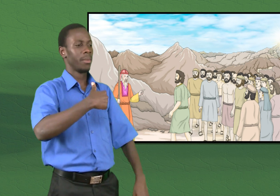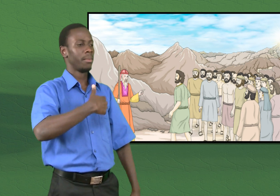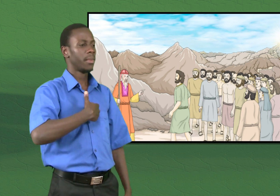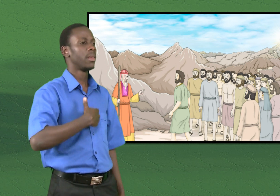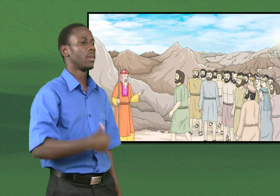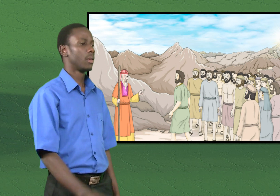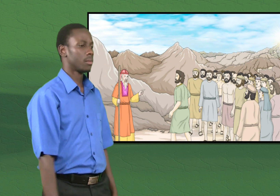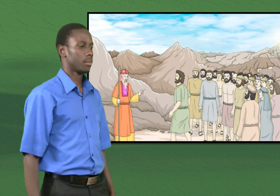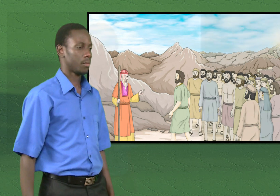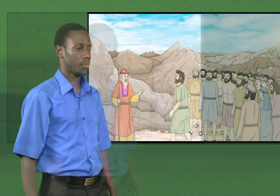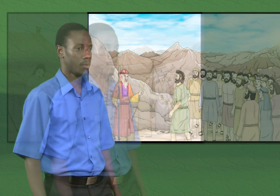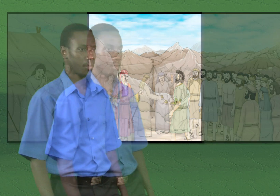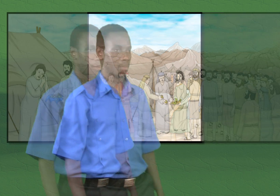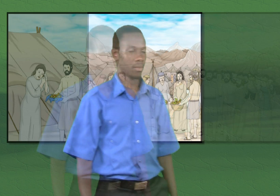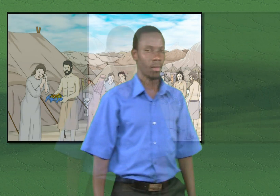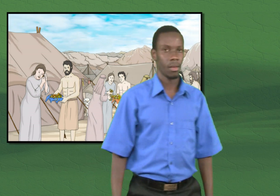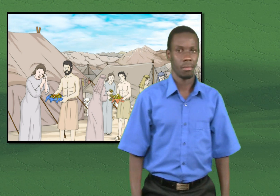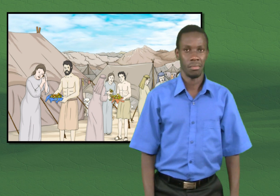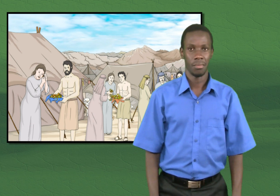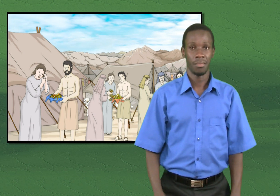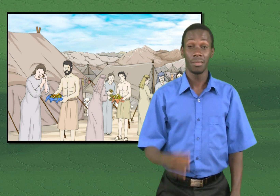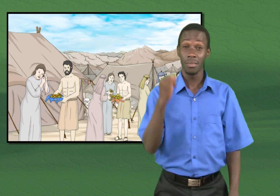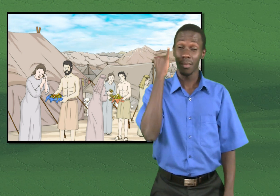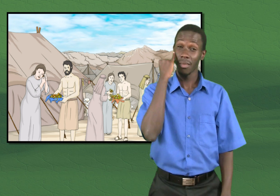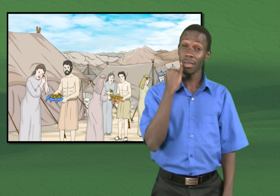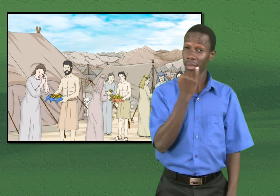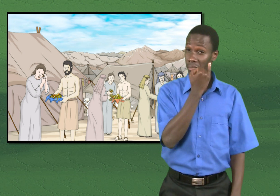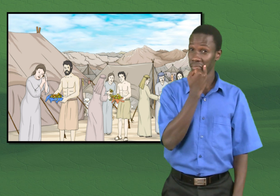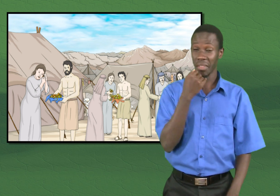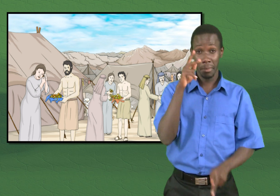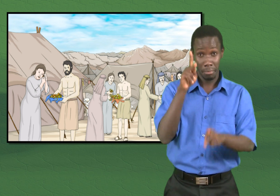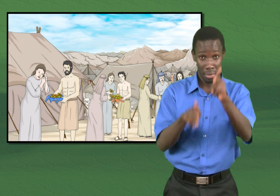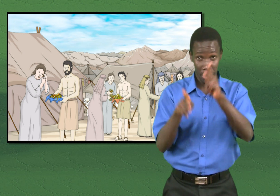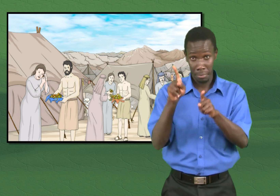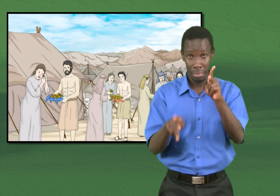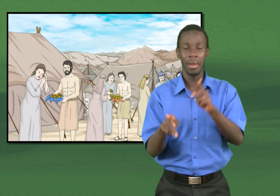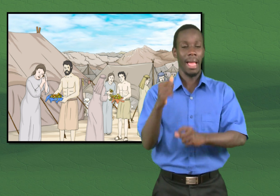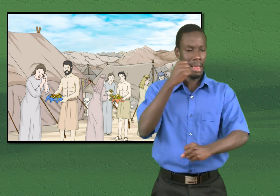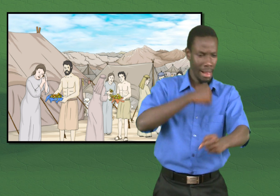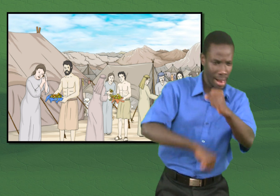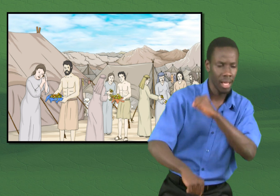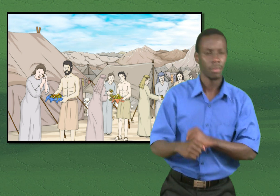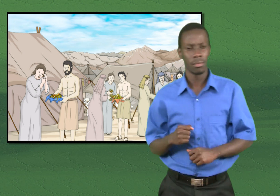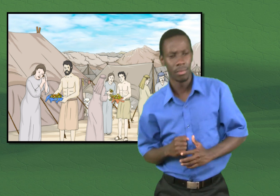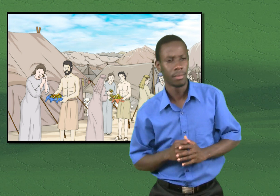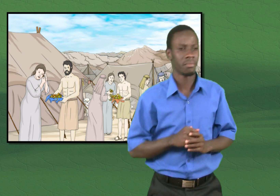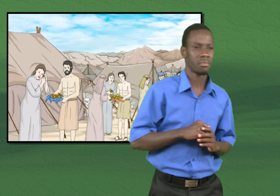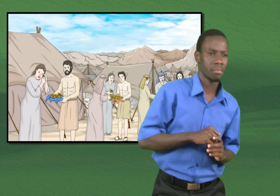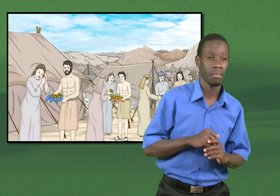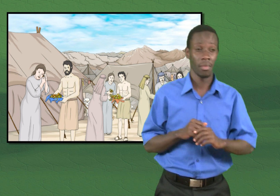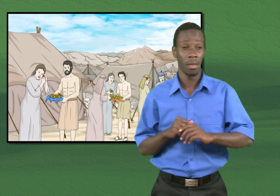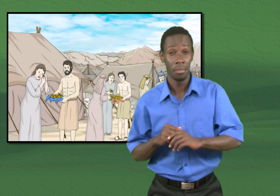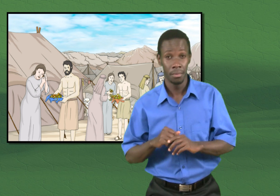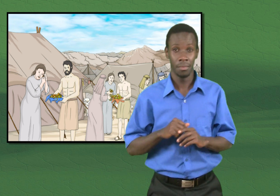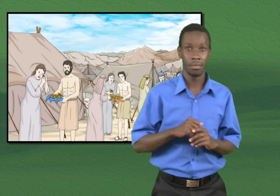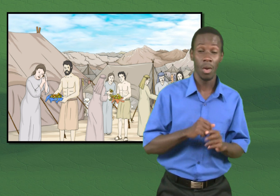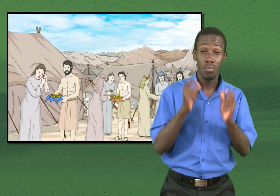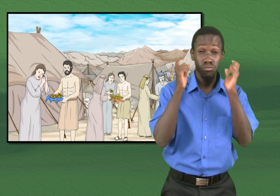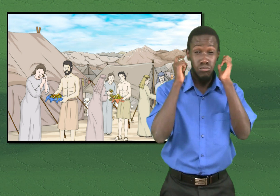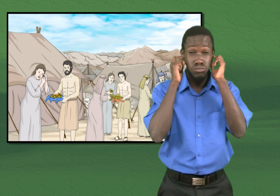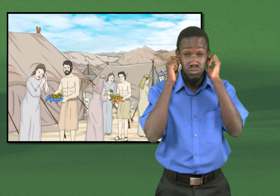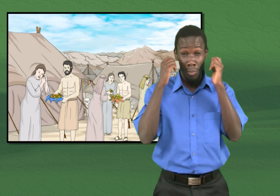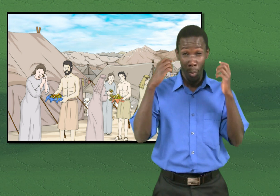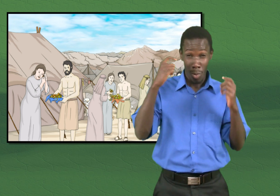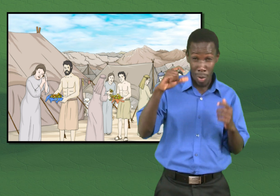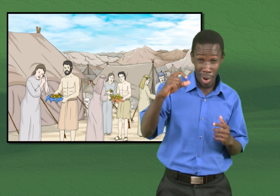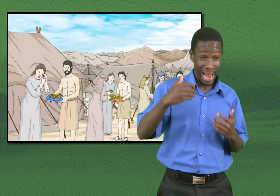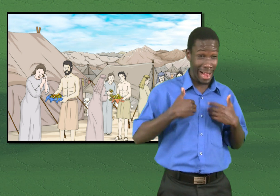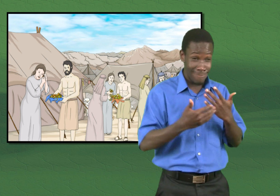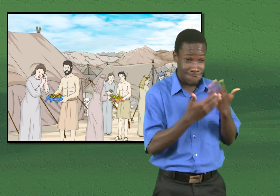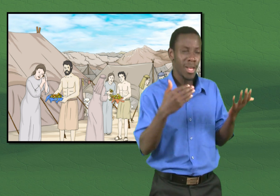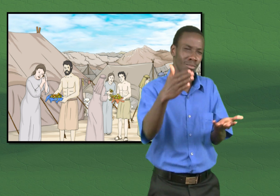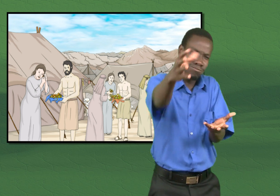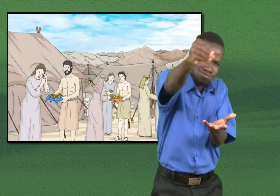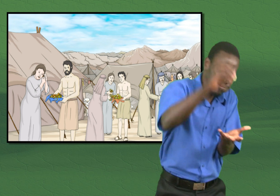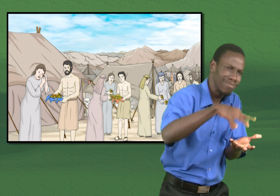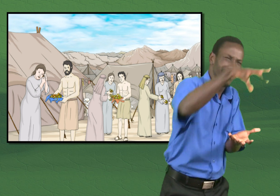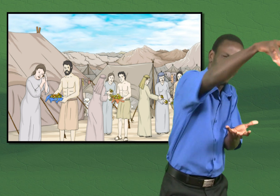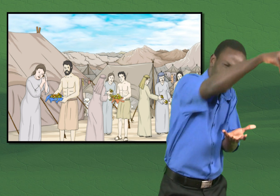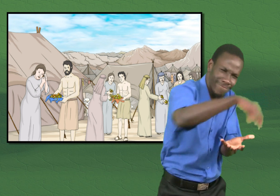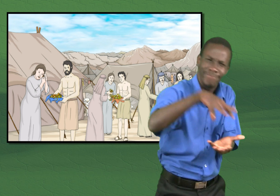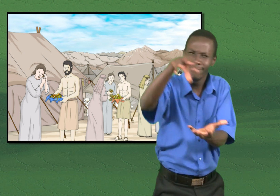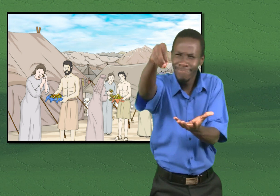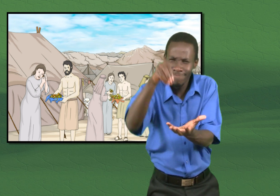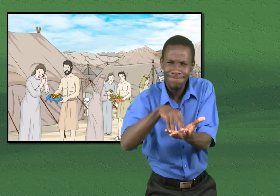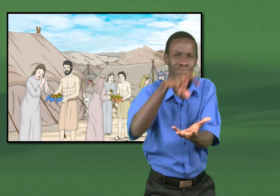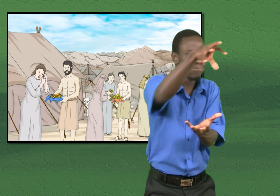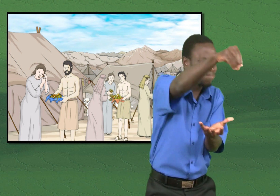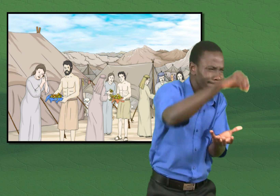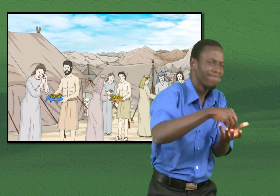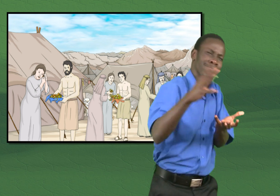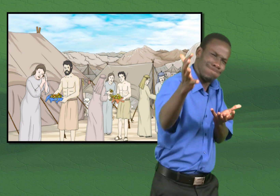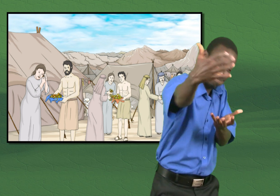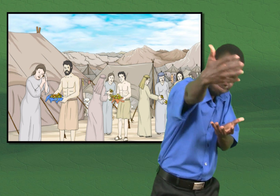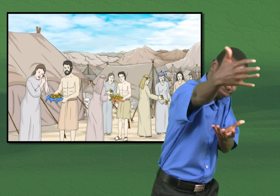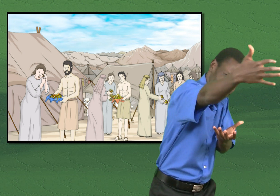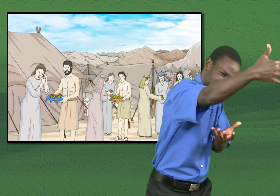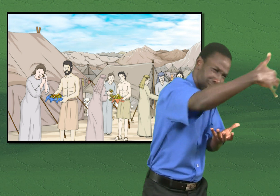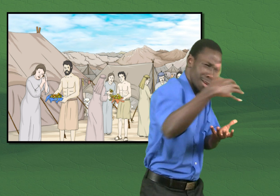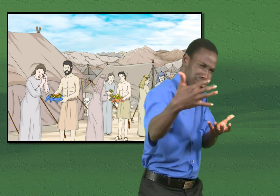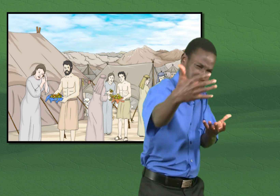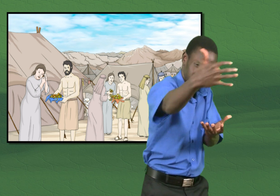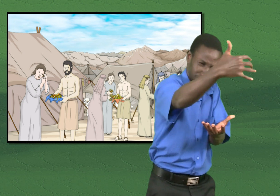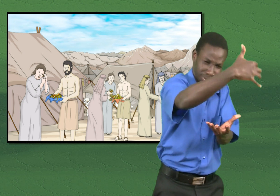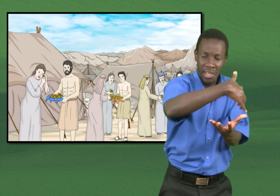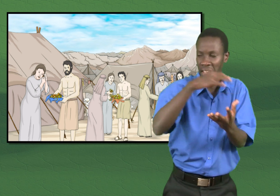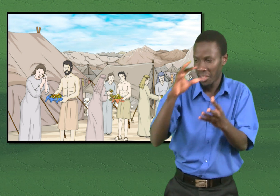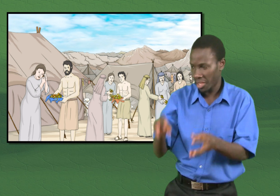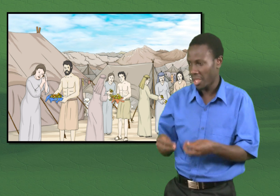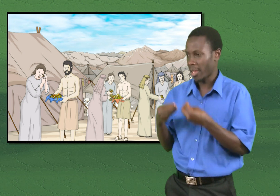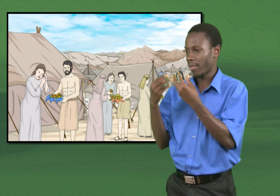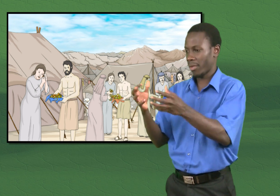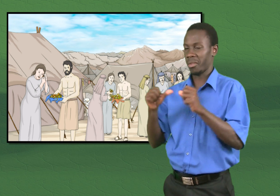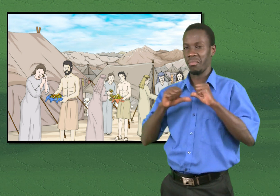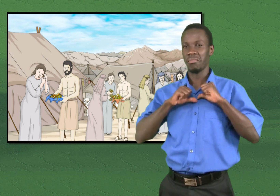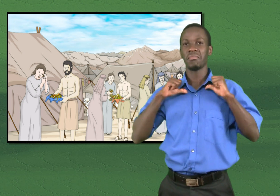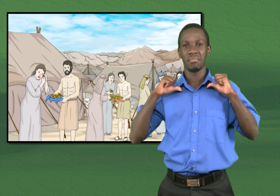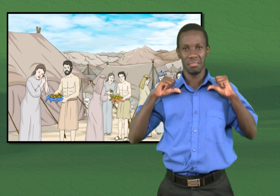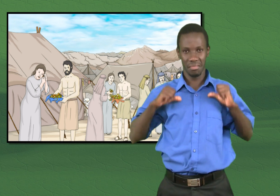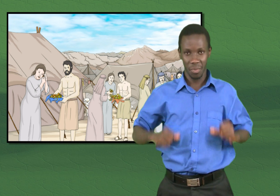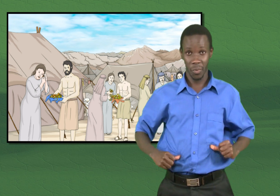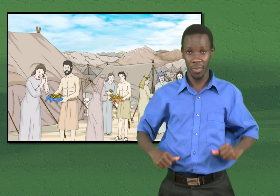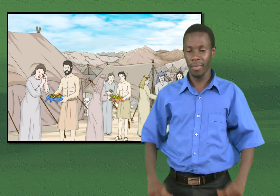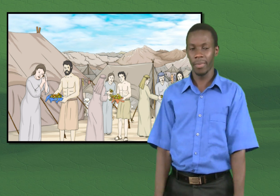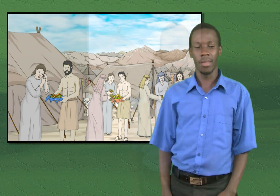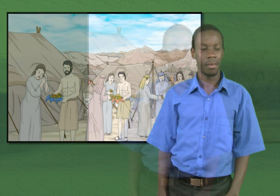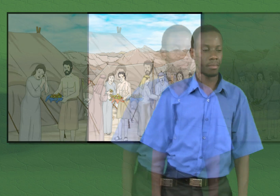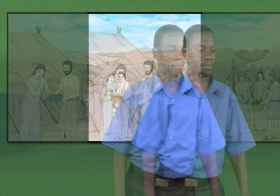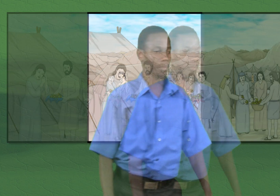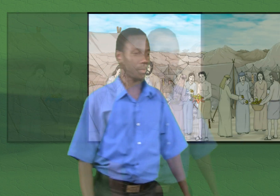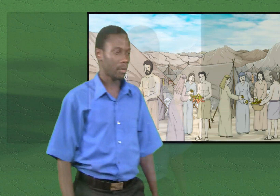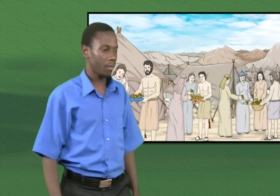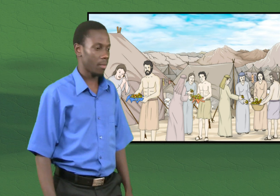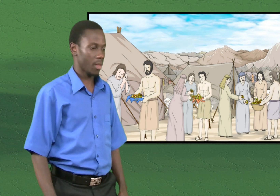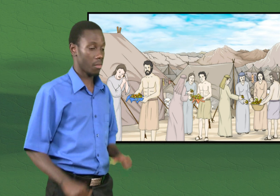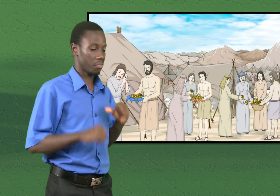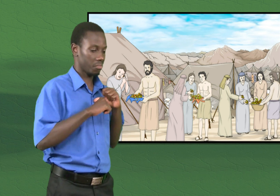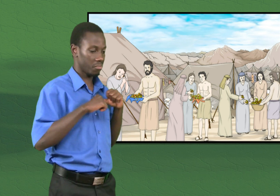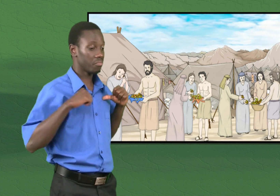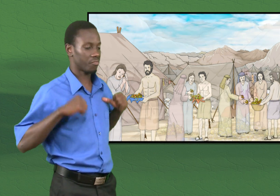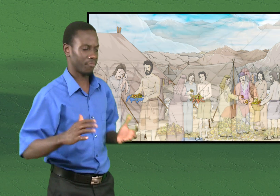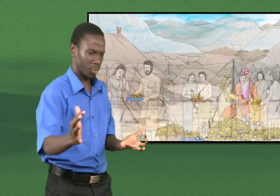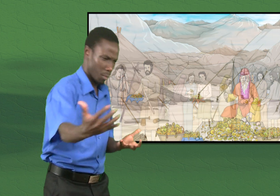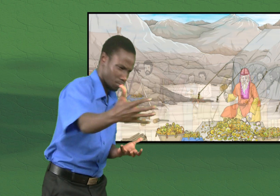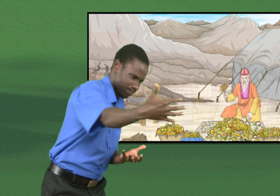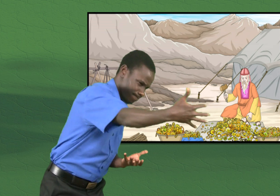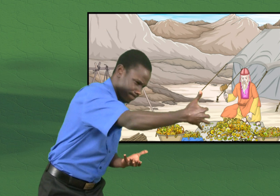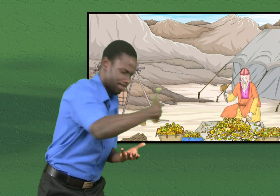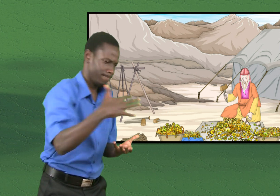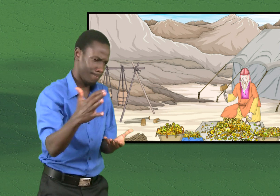Then all the people took off their gold earrings and brought them to Aaron.